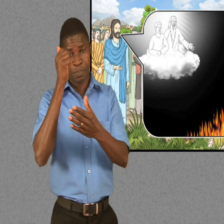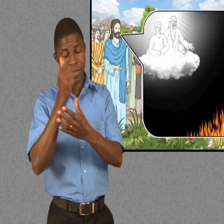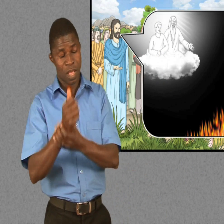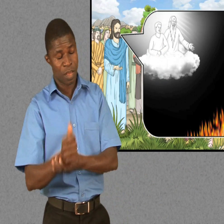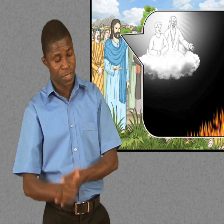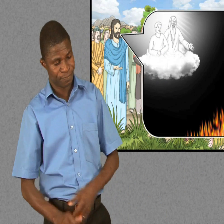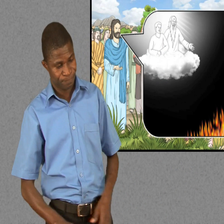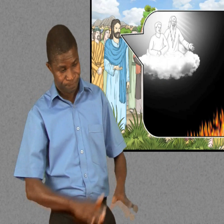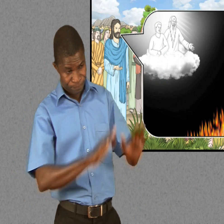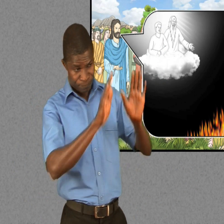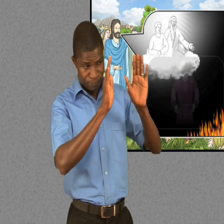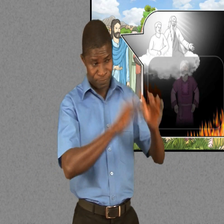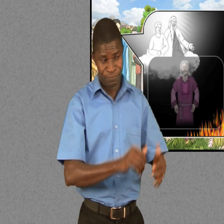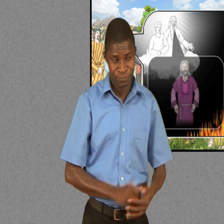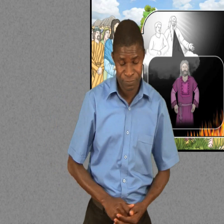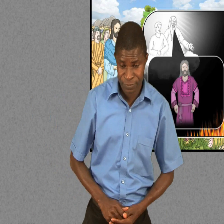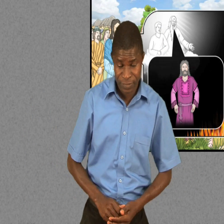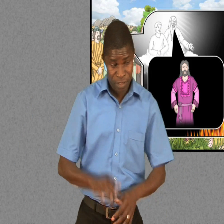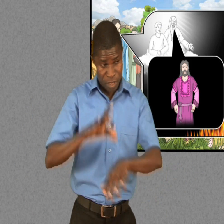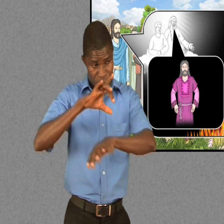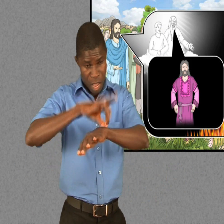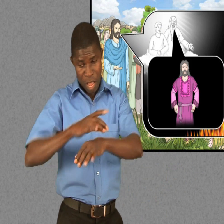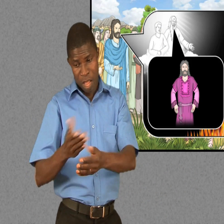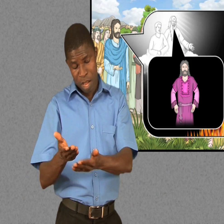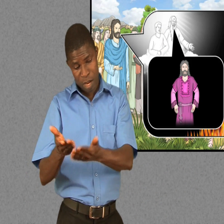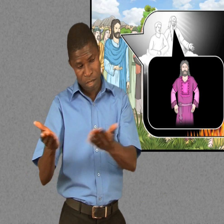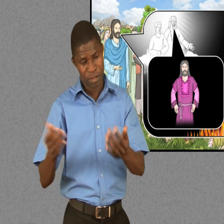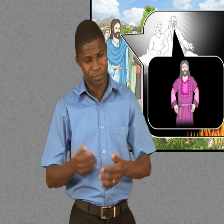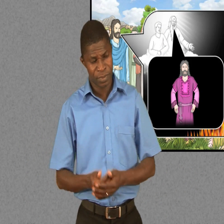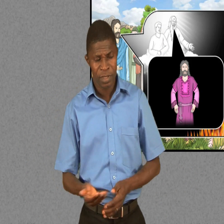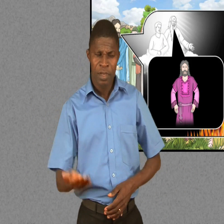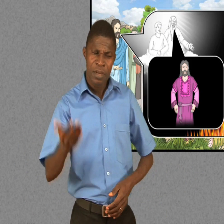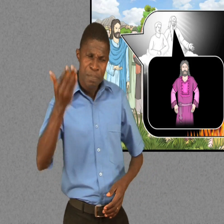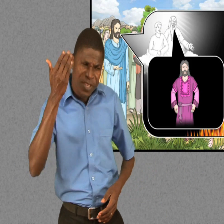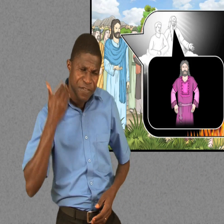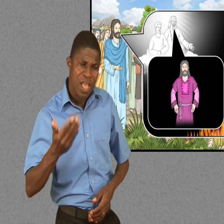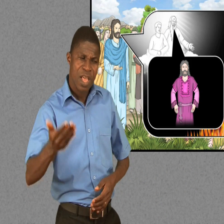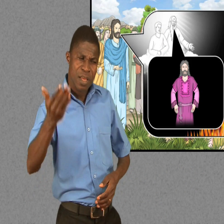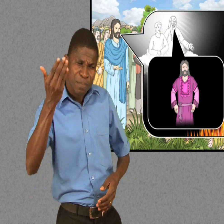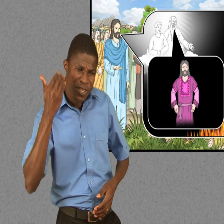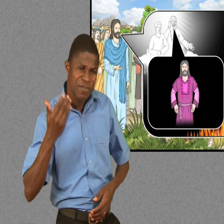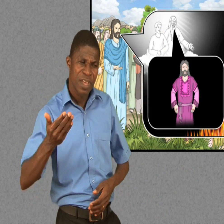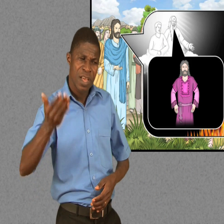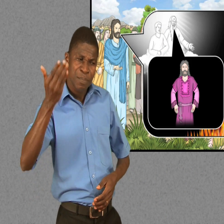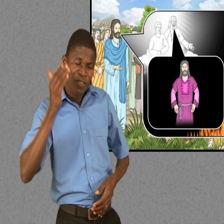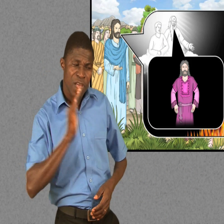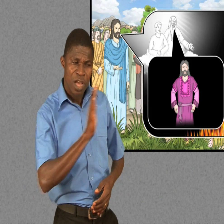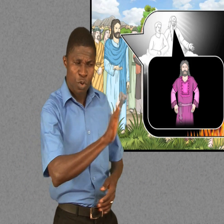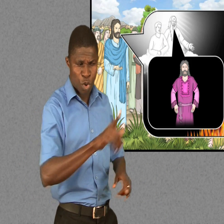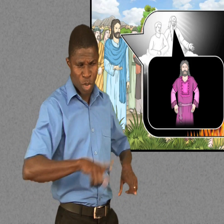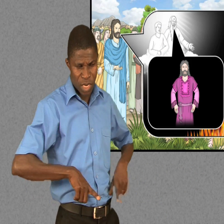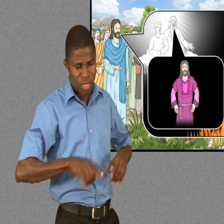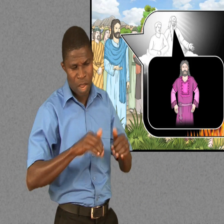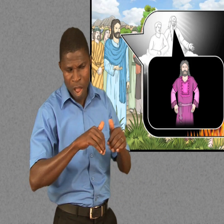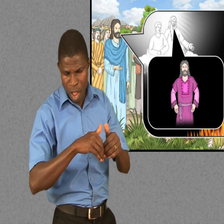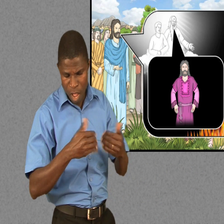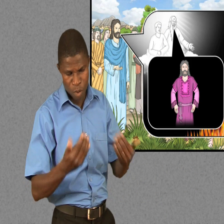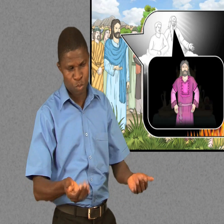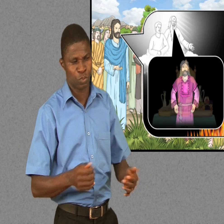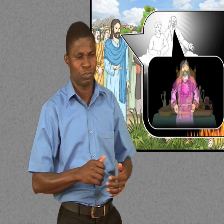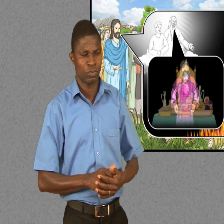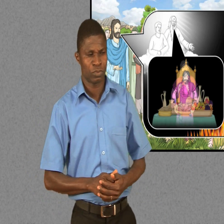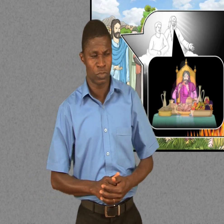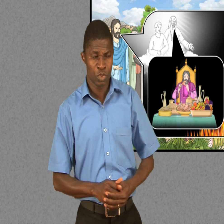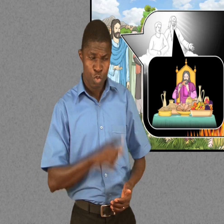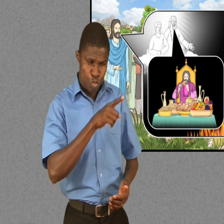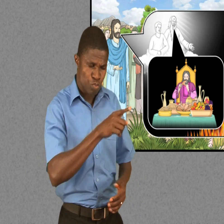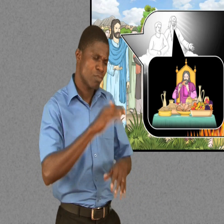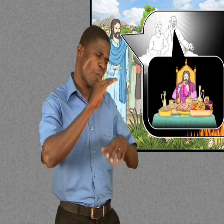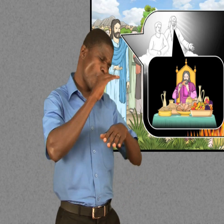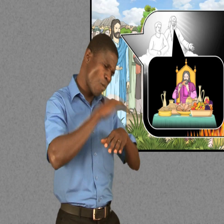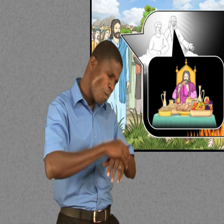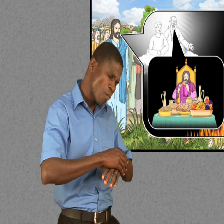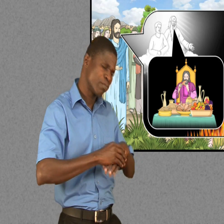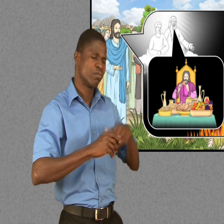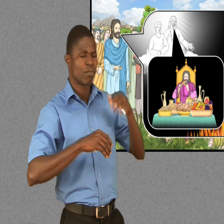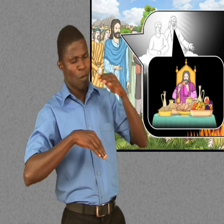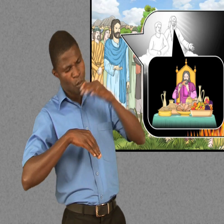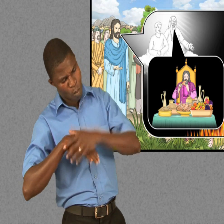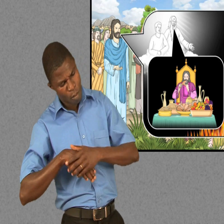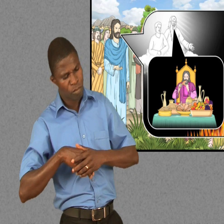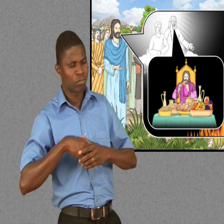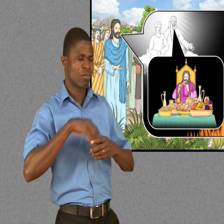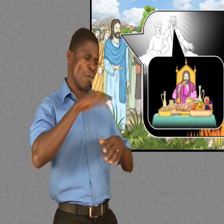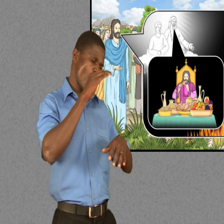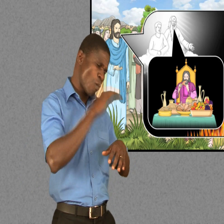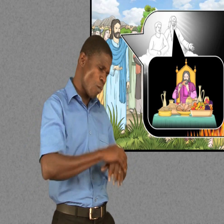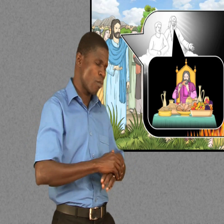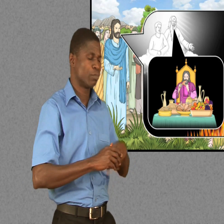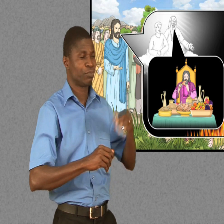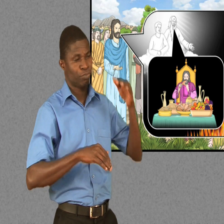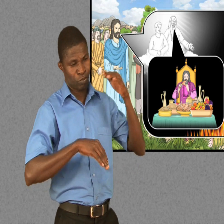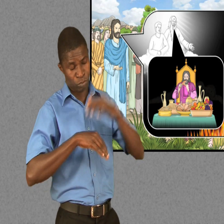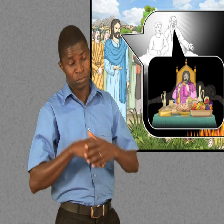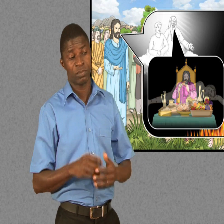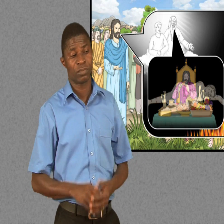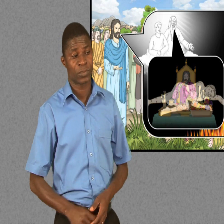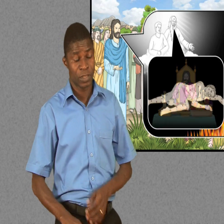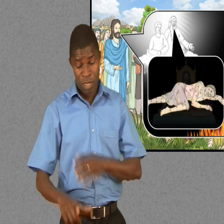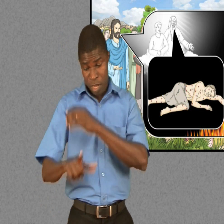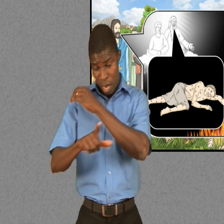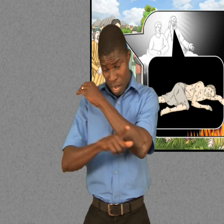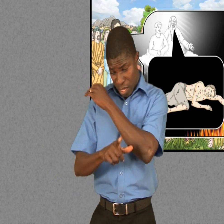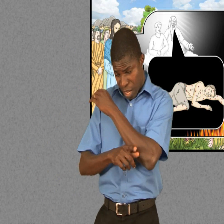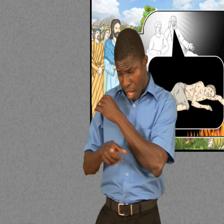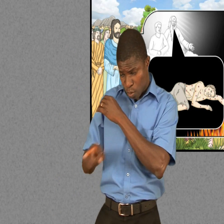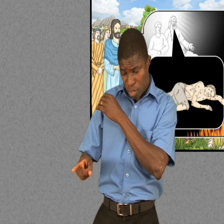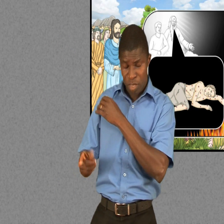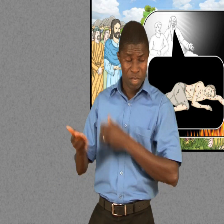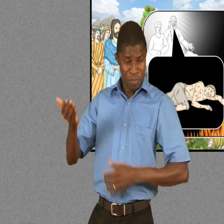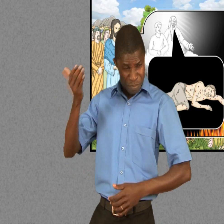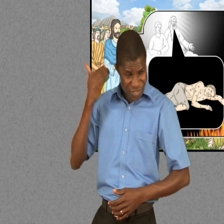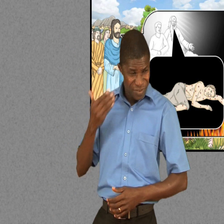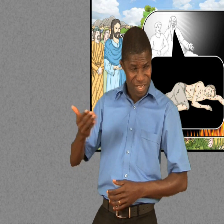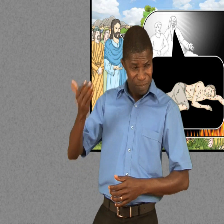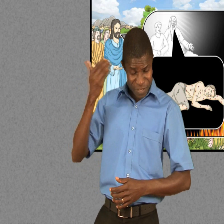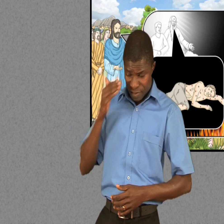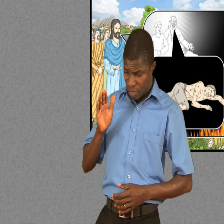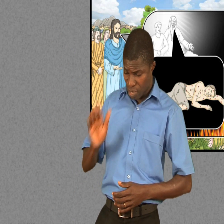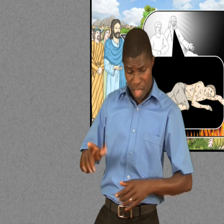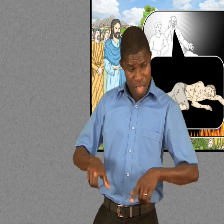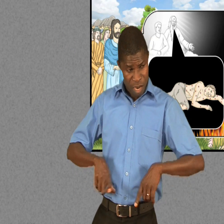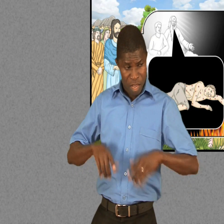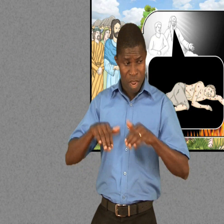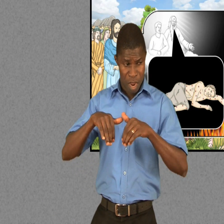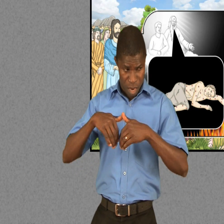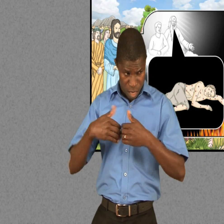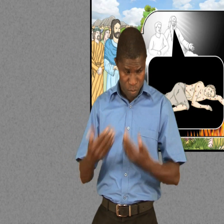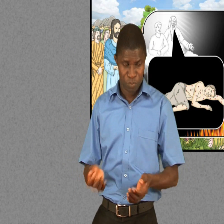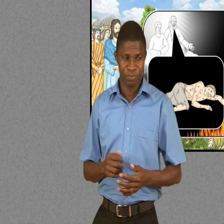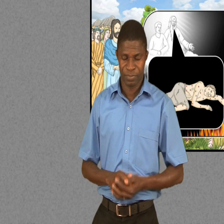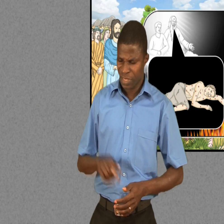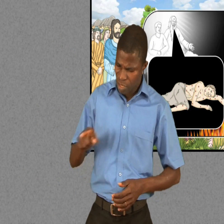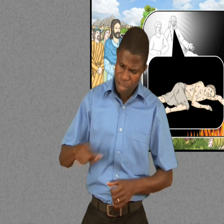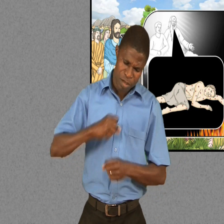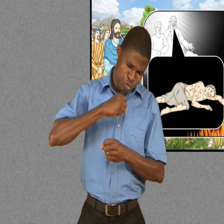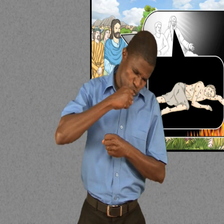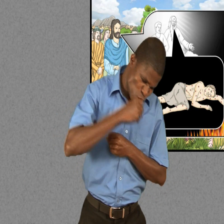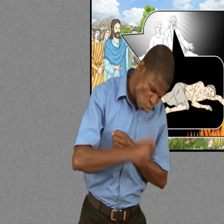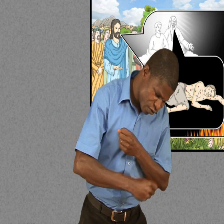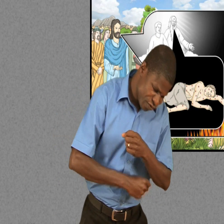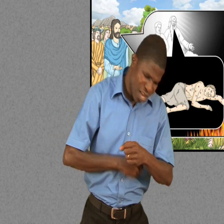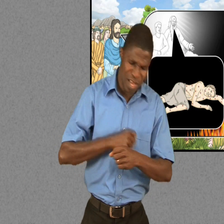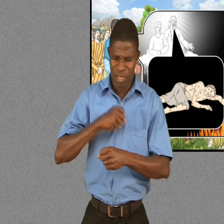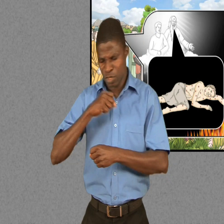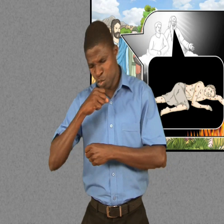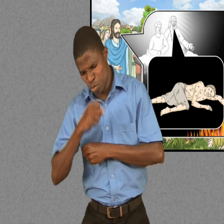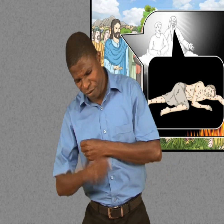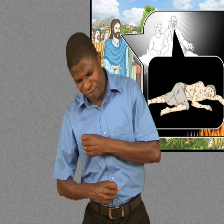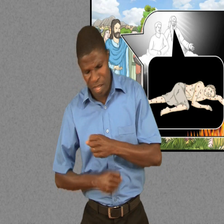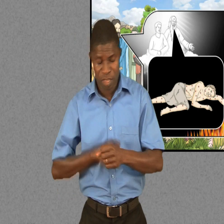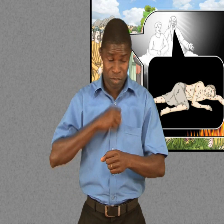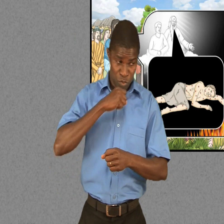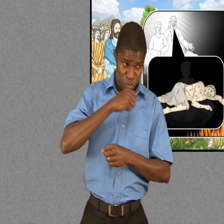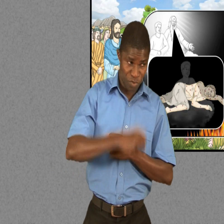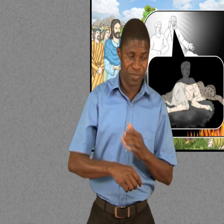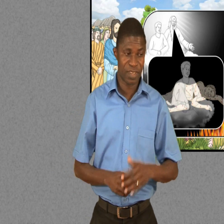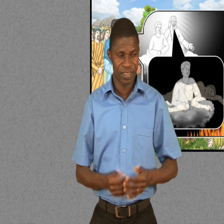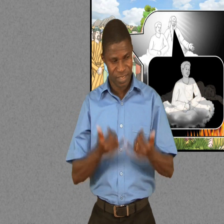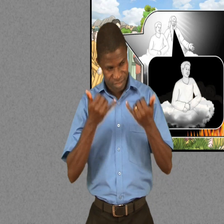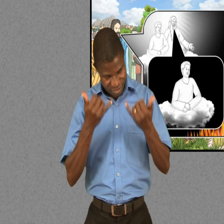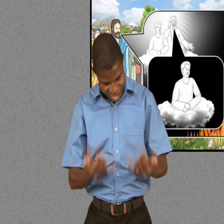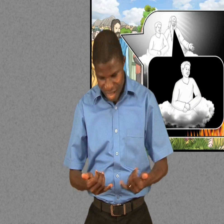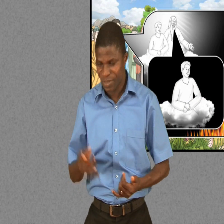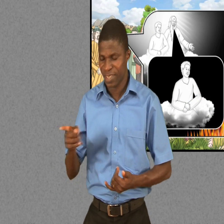But Abraham answered, ‘Child, remember that during your lifetime you received your good things, while Lazarus received bad things.